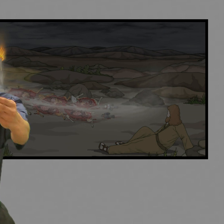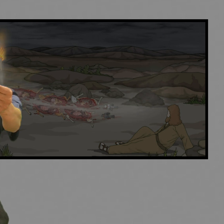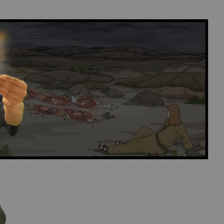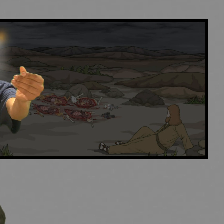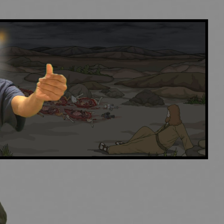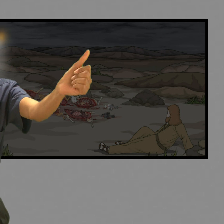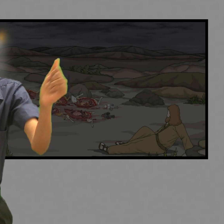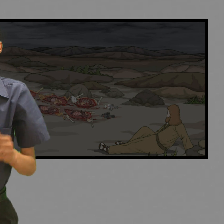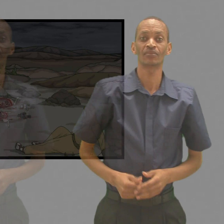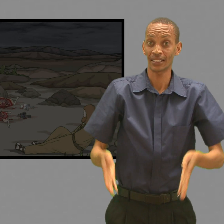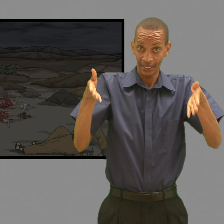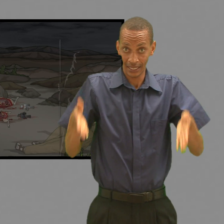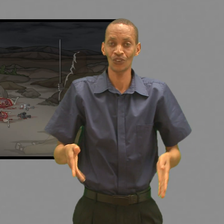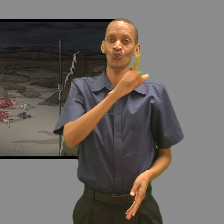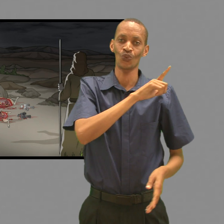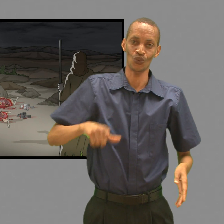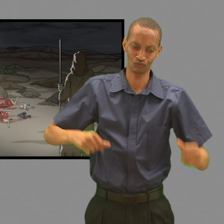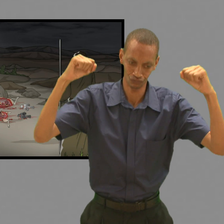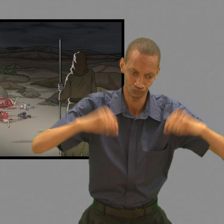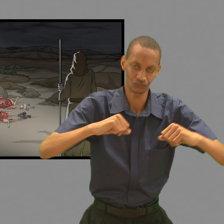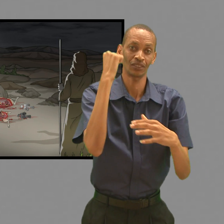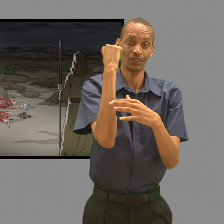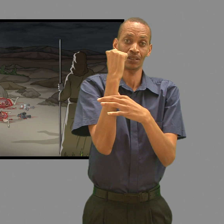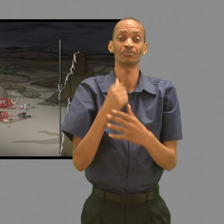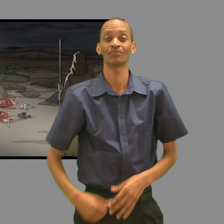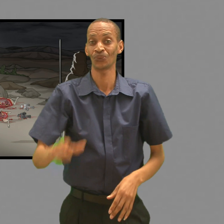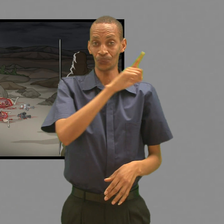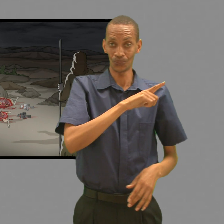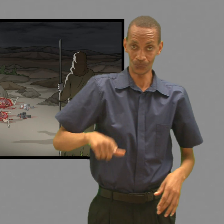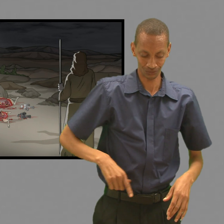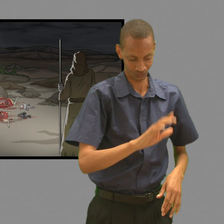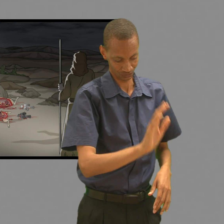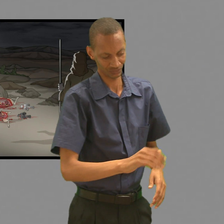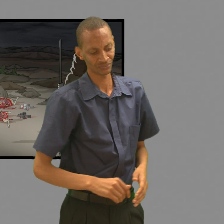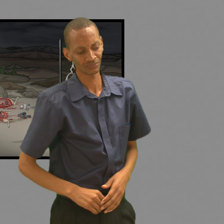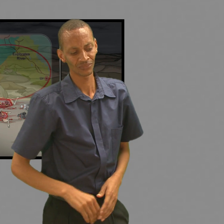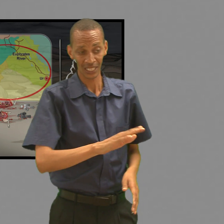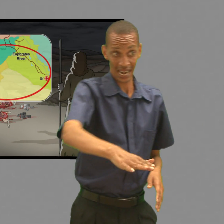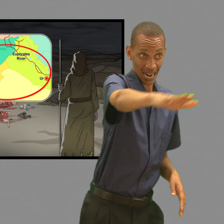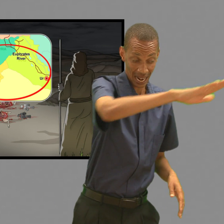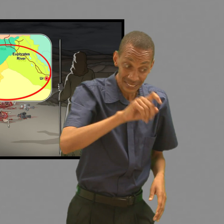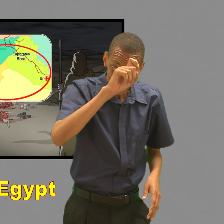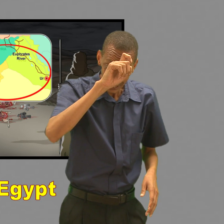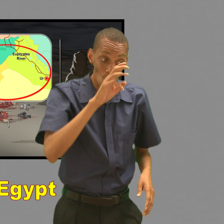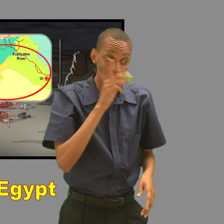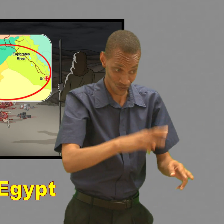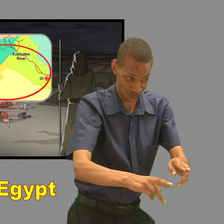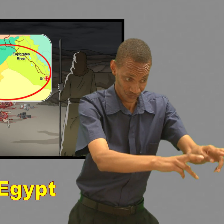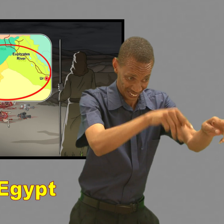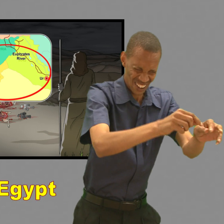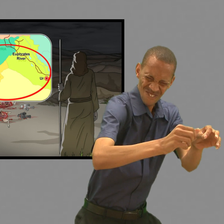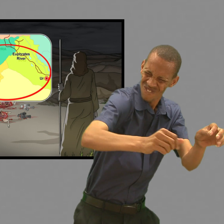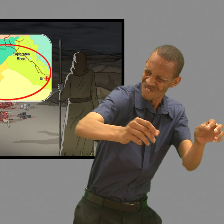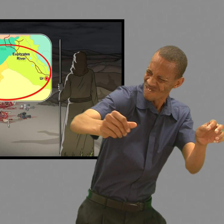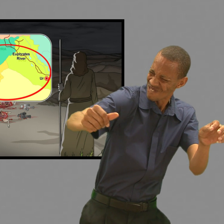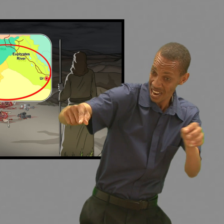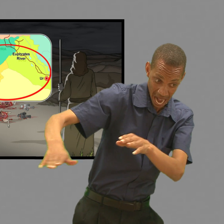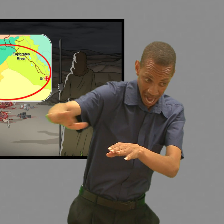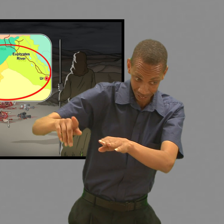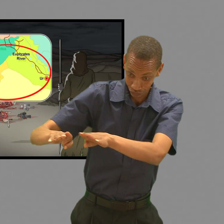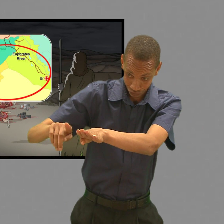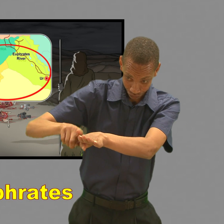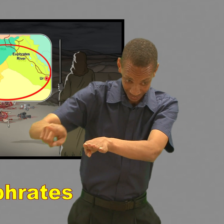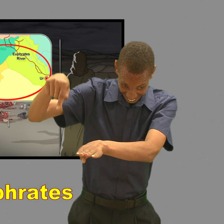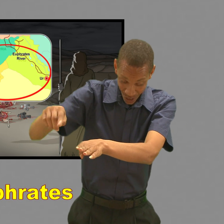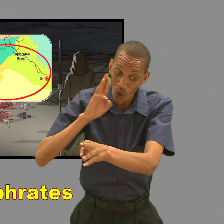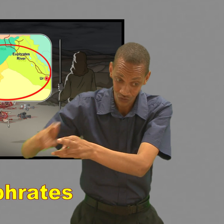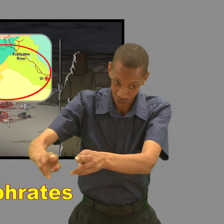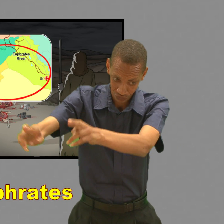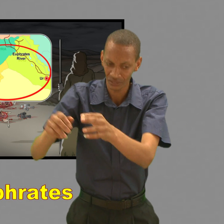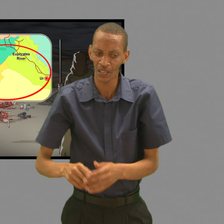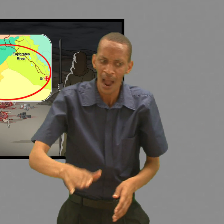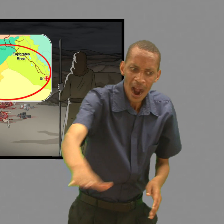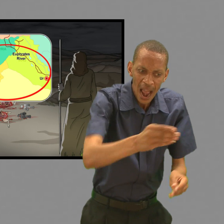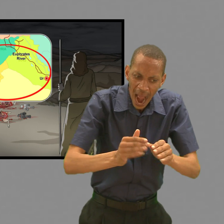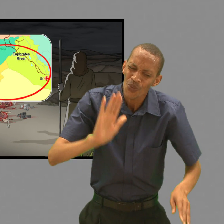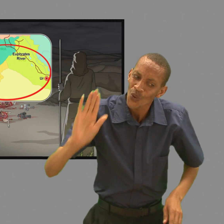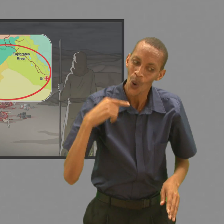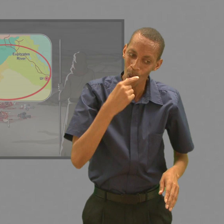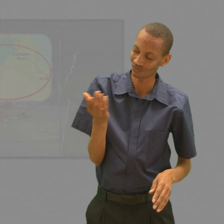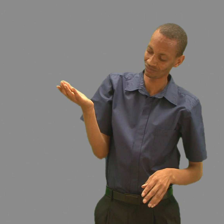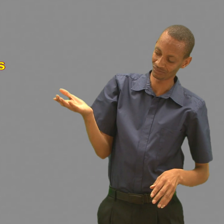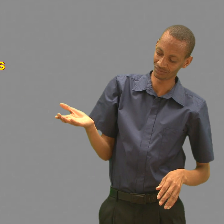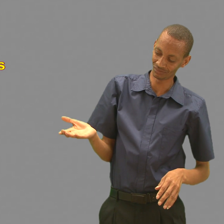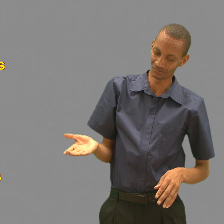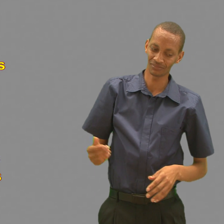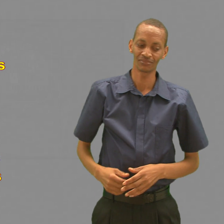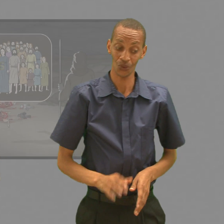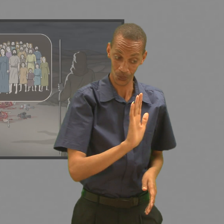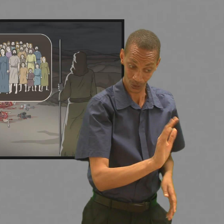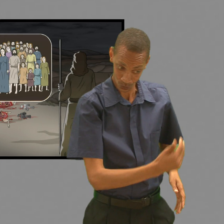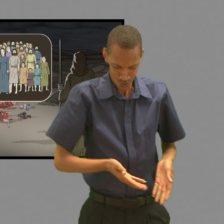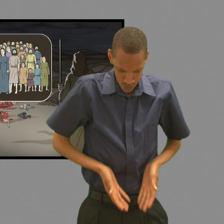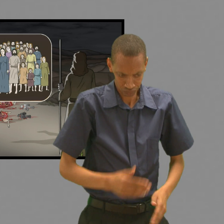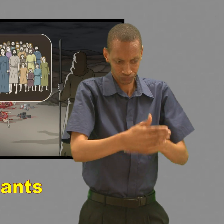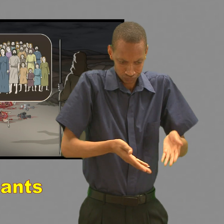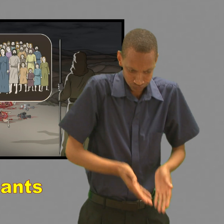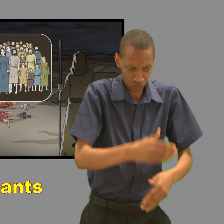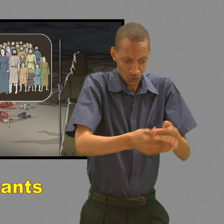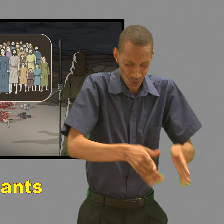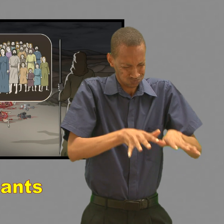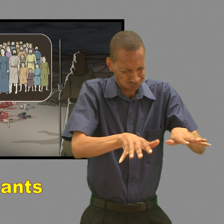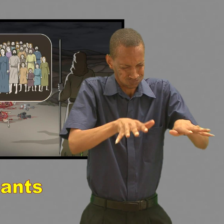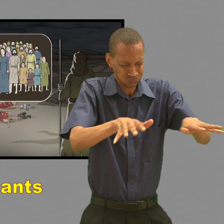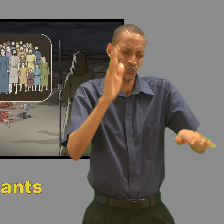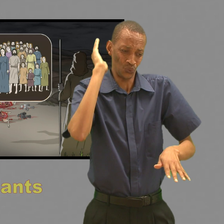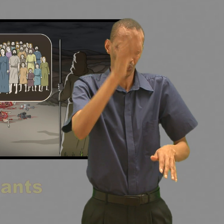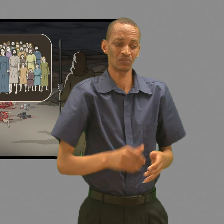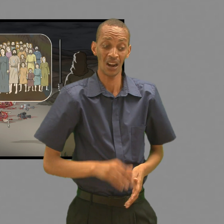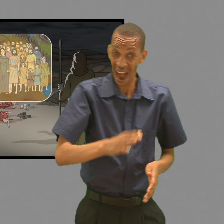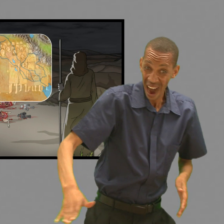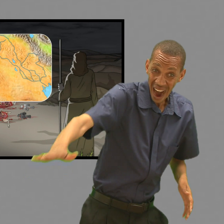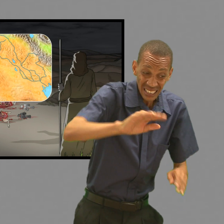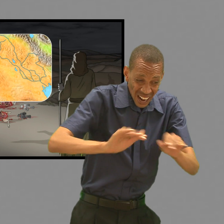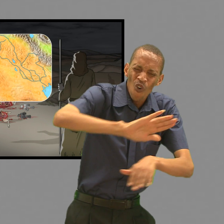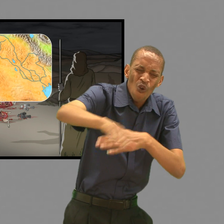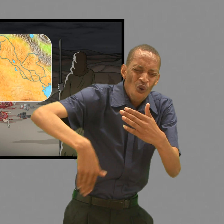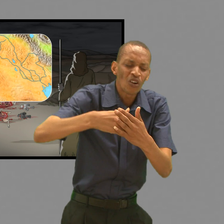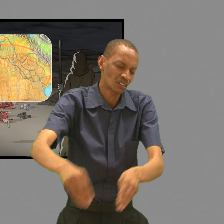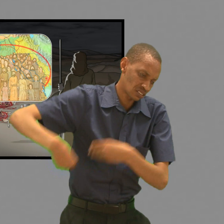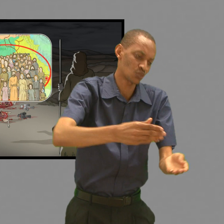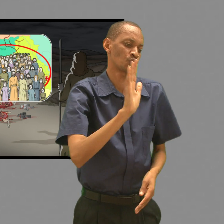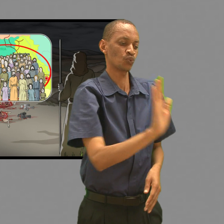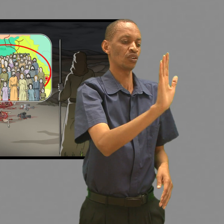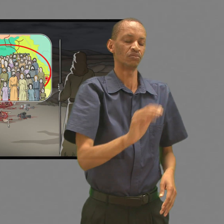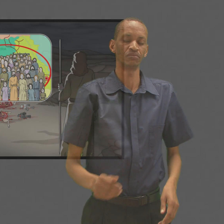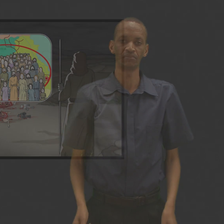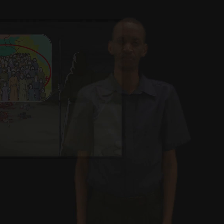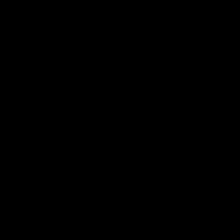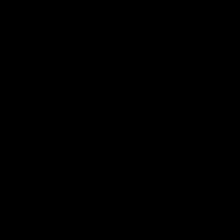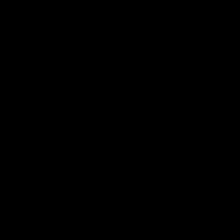On that day the LORD made a covenant with Abram, saying, “To your descendants I have given this land—from the river of Egypt to the great River Euphrates— the land of the Kenites, Kenizzites, Kadmonites, Hittites, Perizzites, Rephaites, Amorites, Canaanites, Girgashites, and Jebusites.”